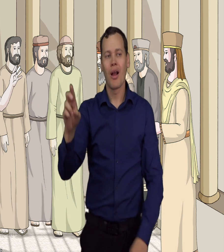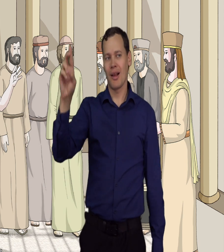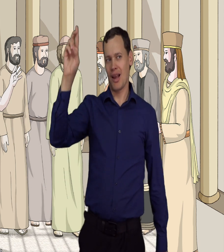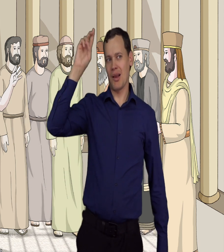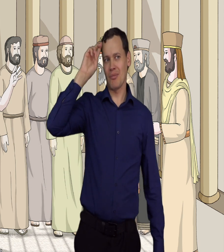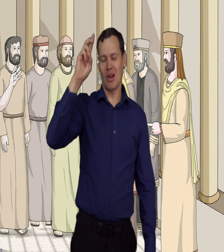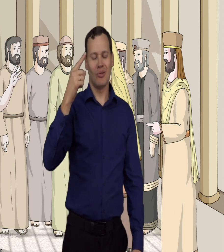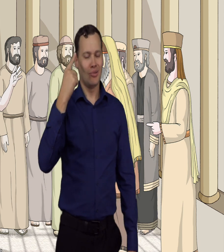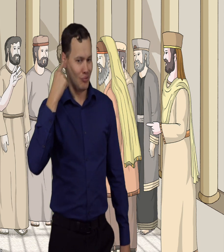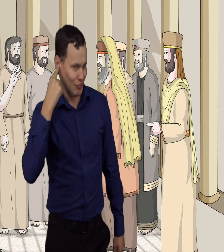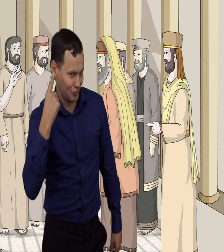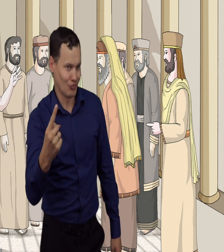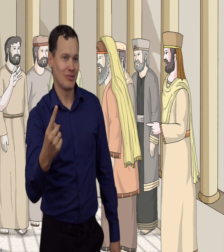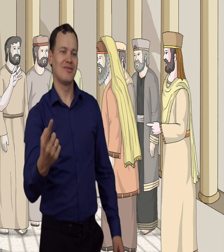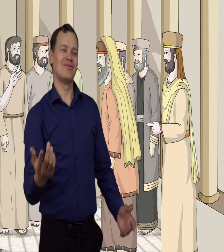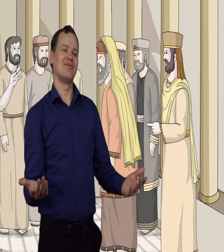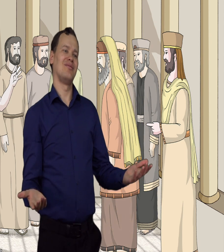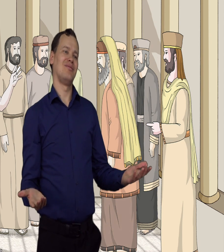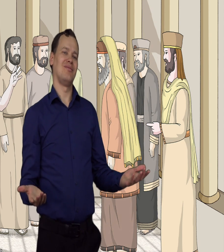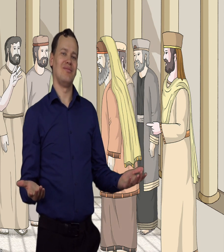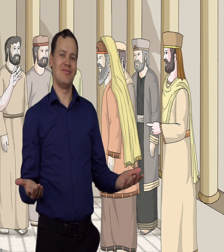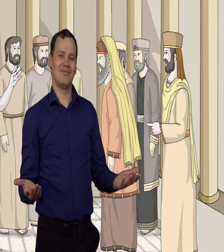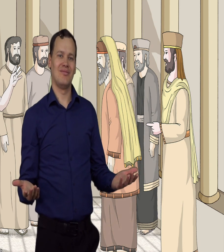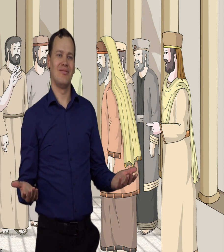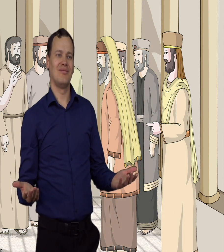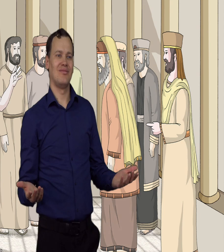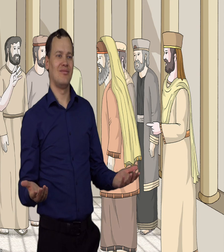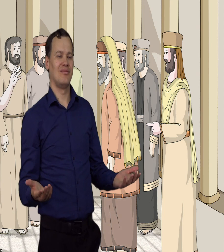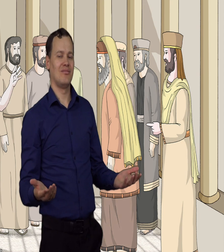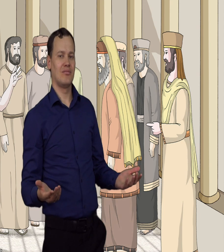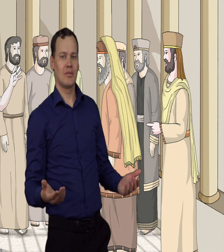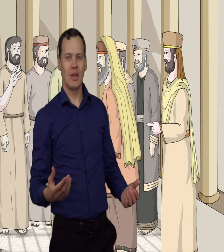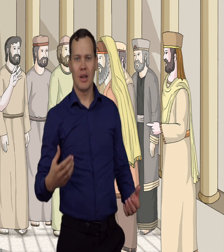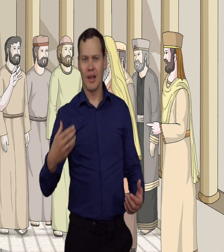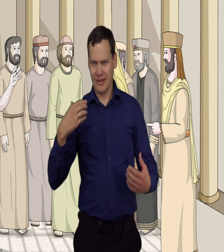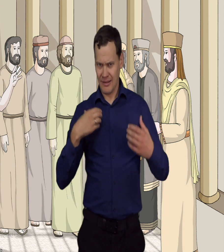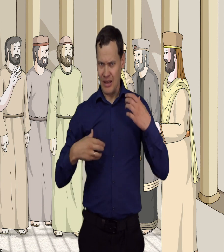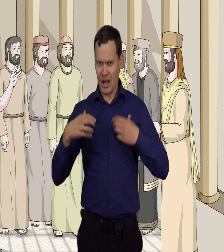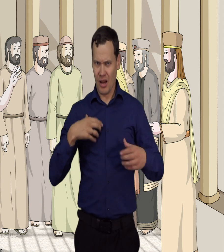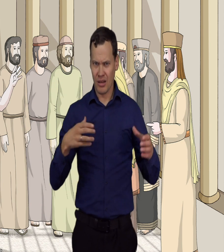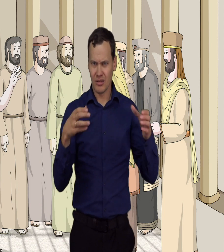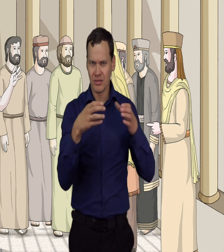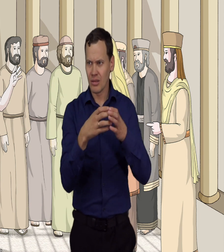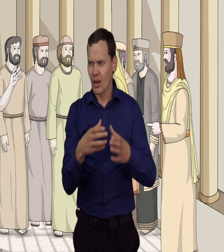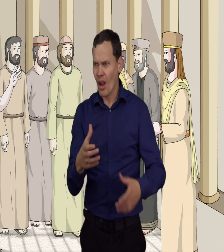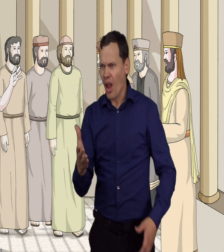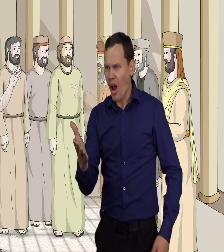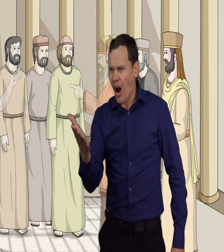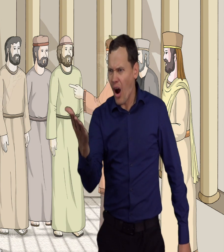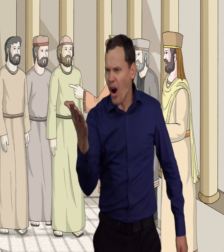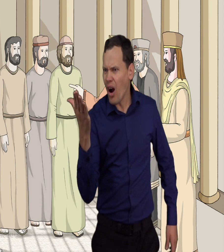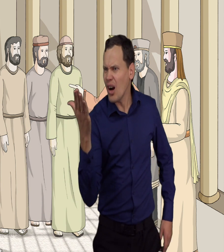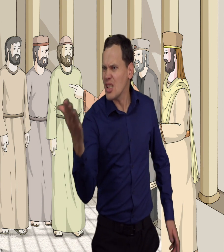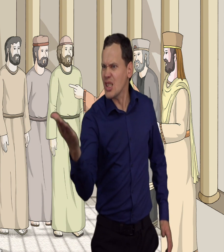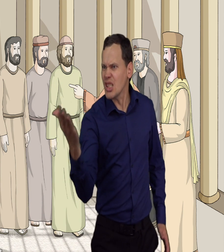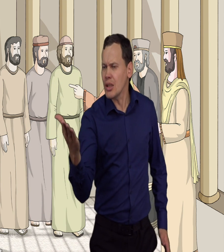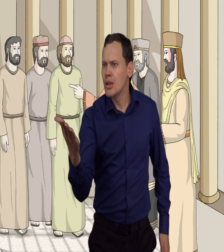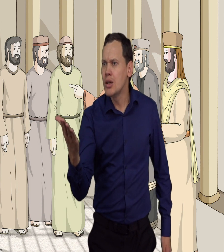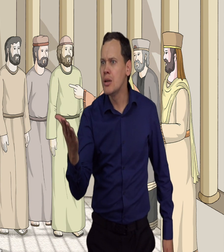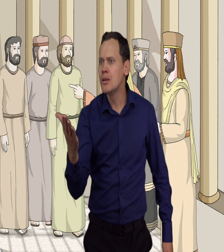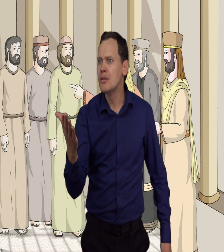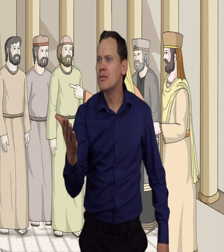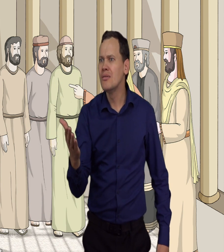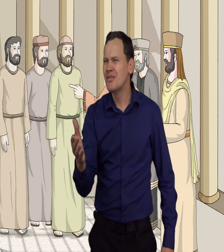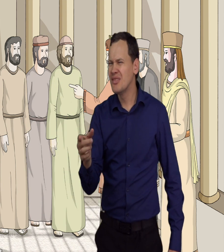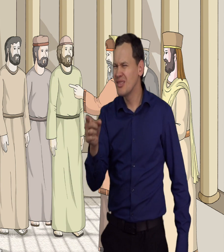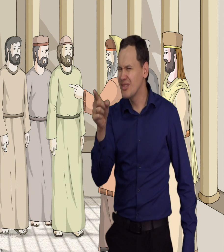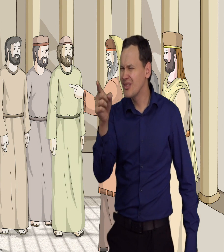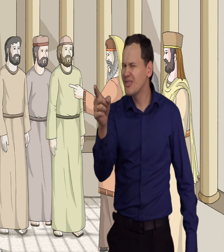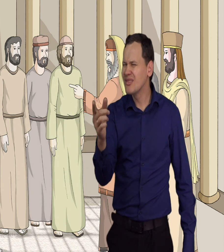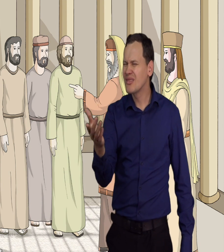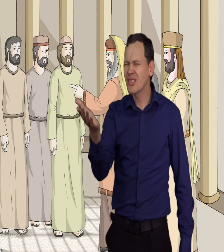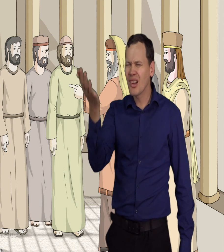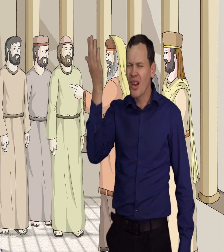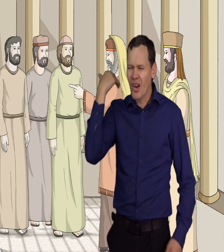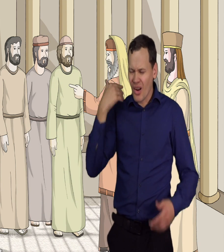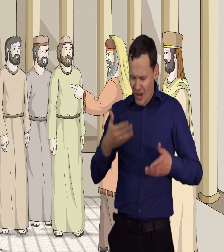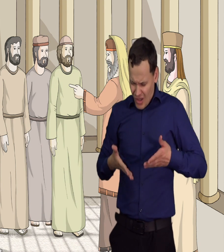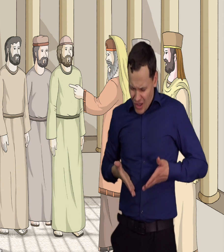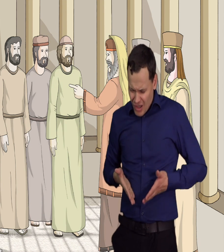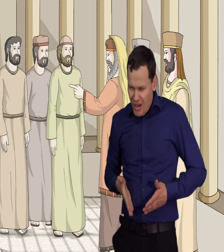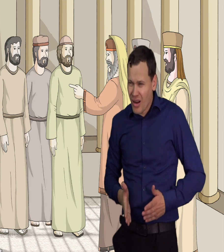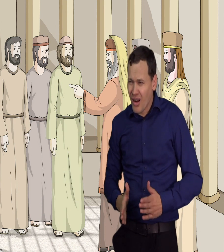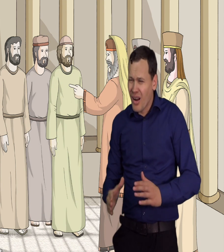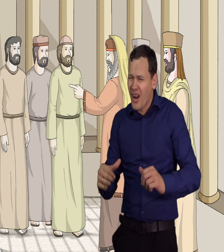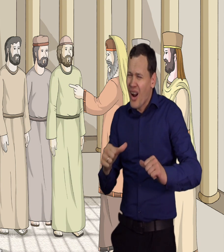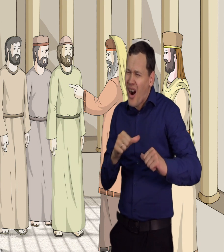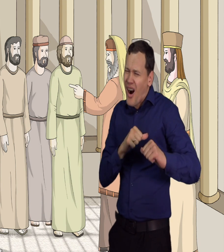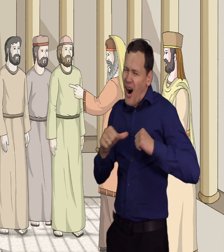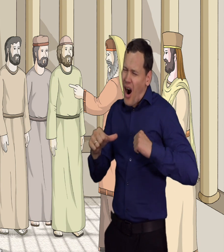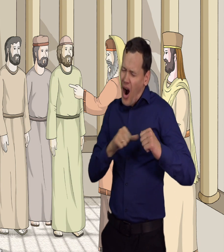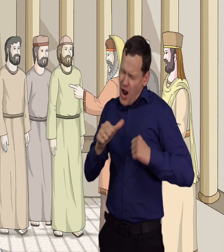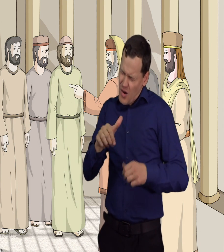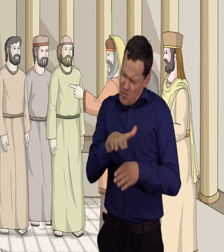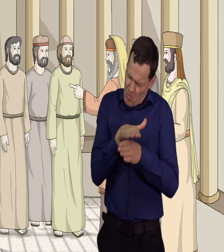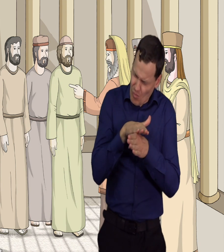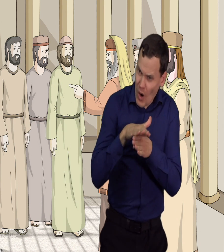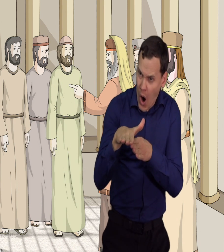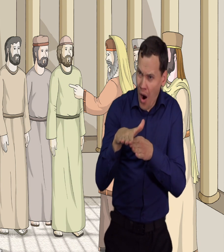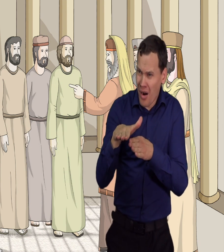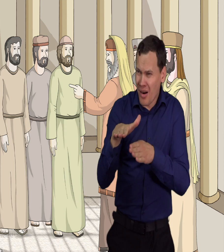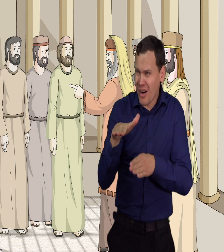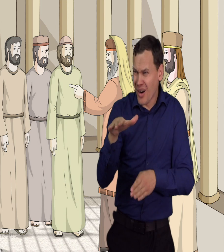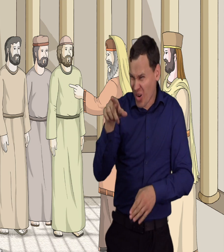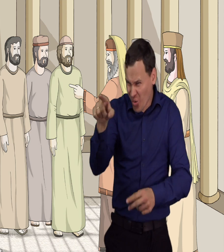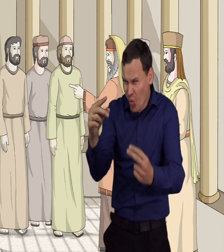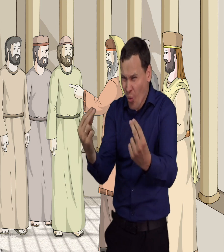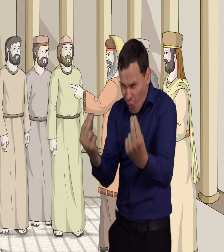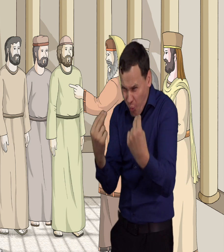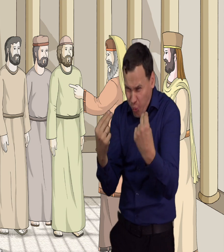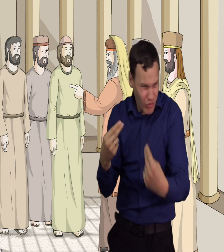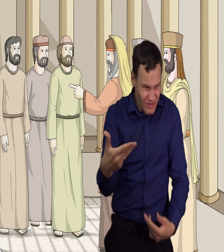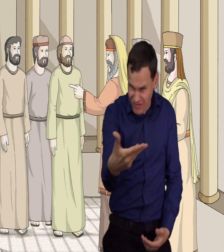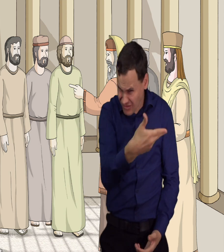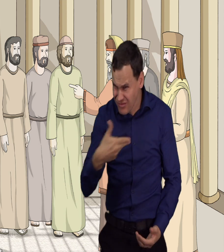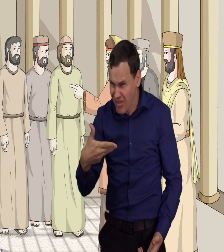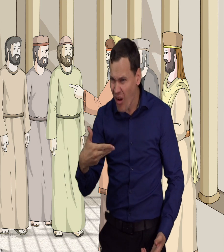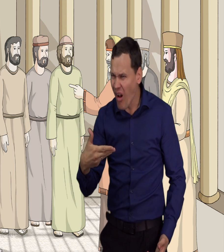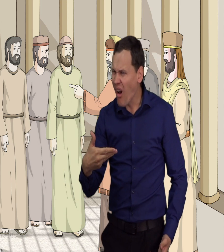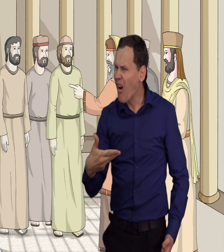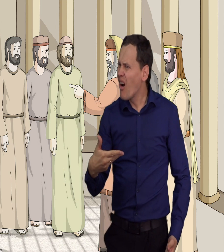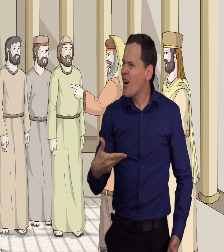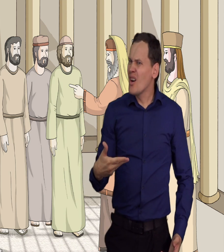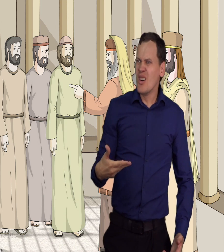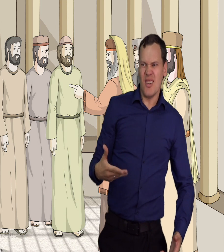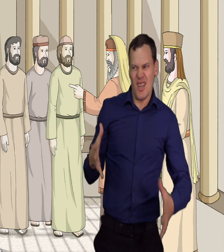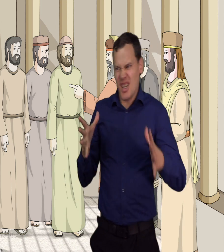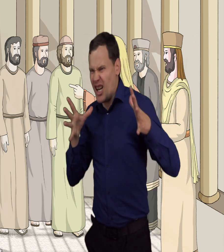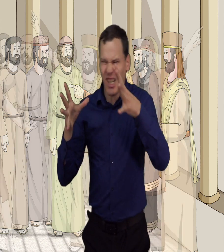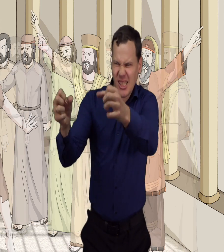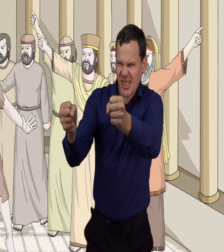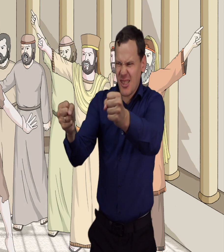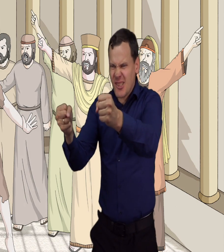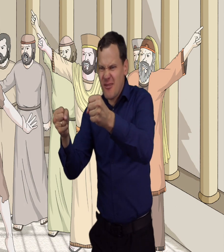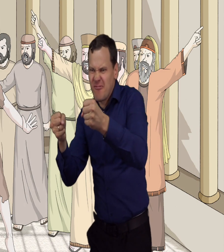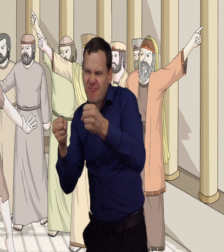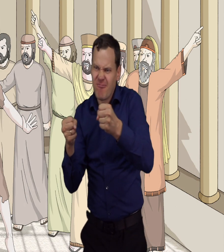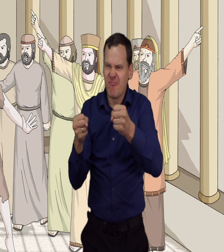They replied, “You were born in utter sin, and you are instructing us?”